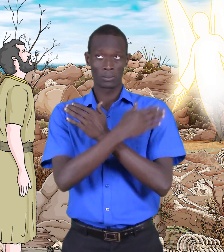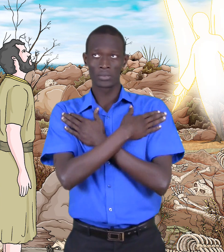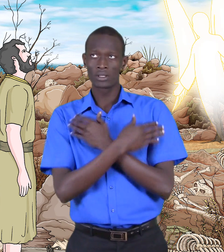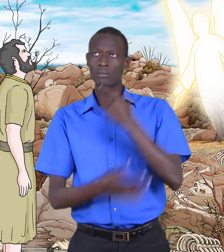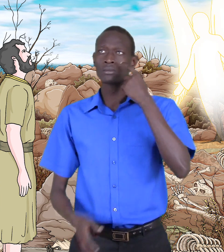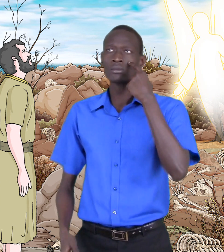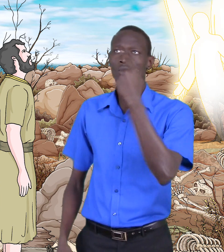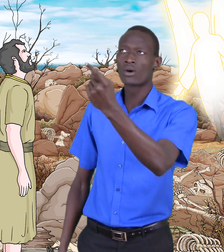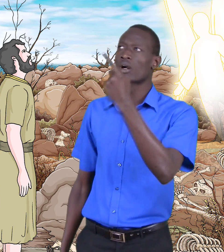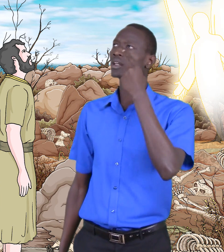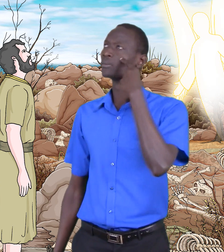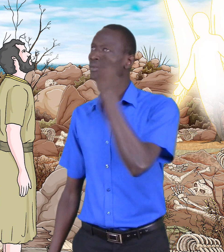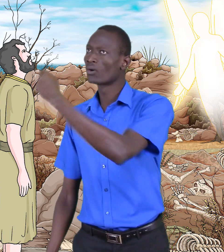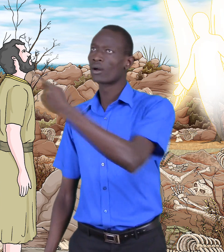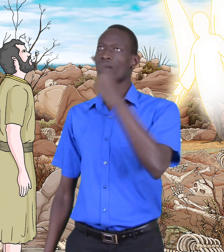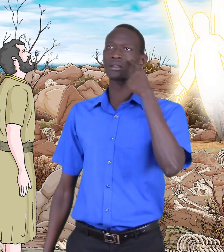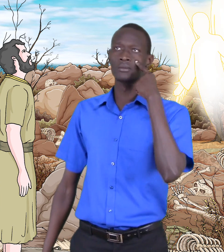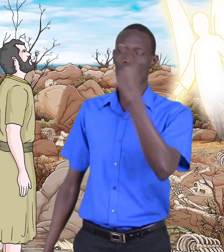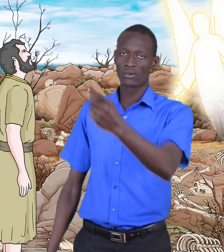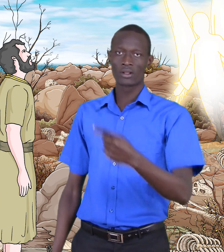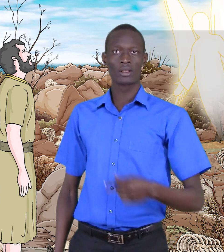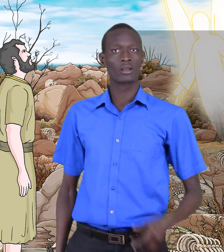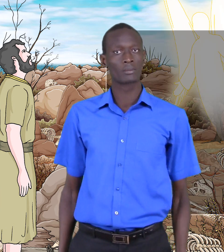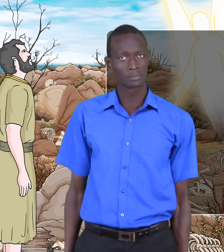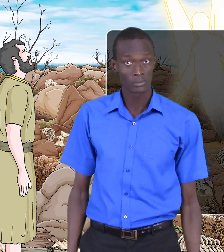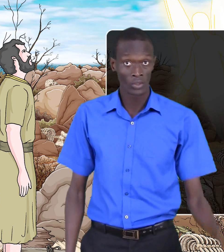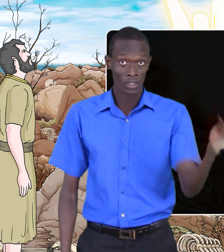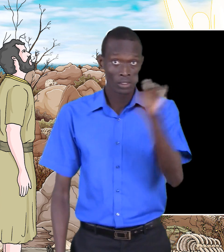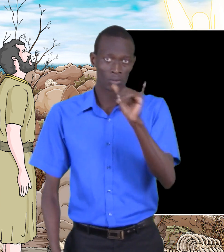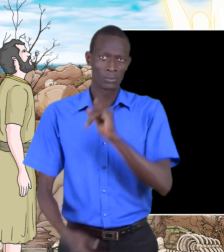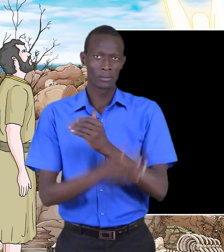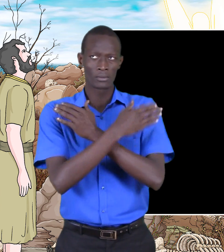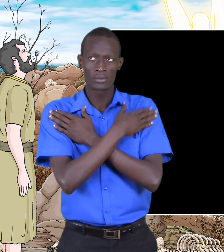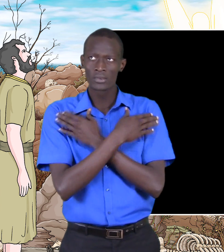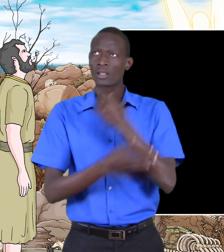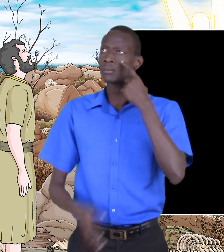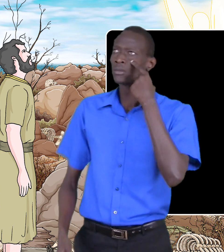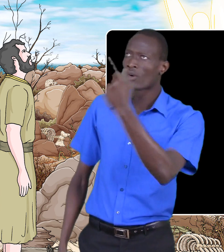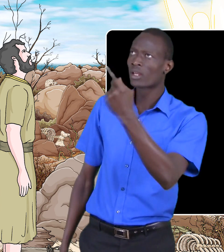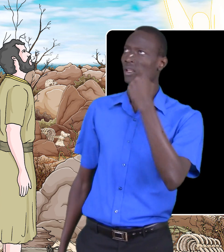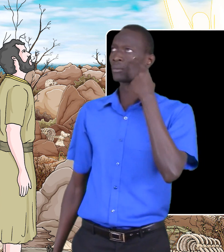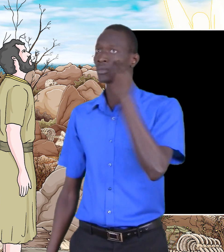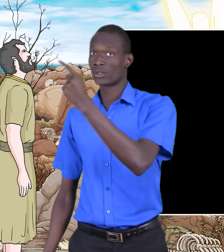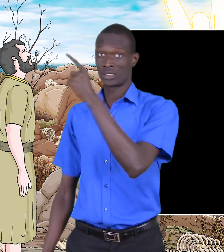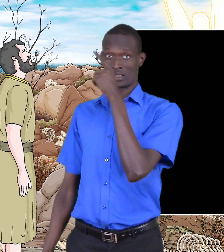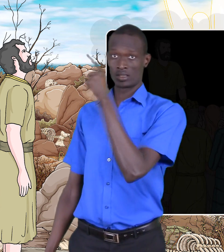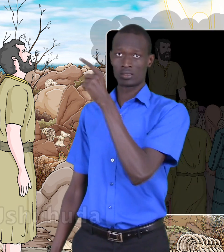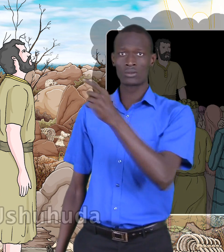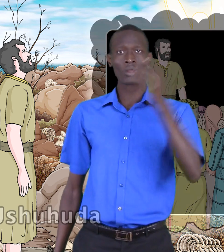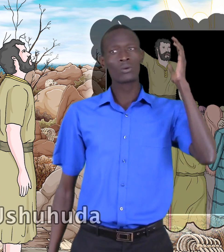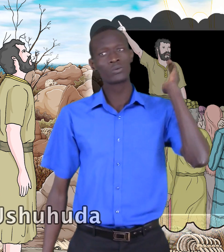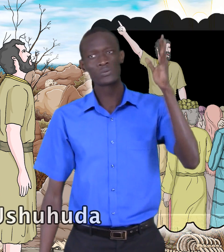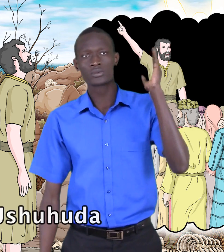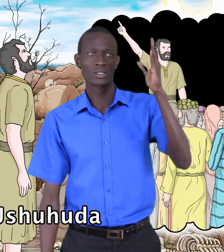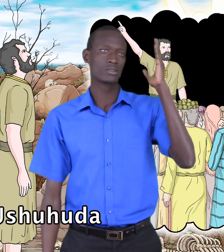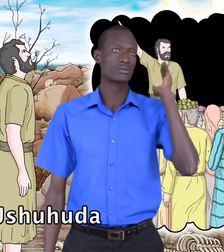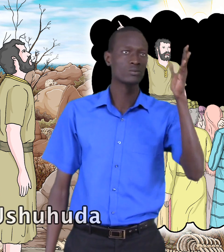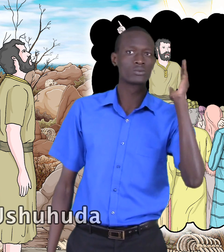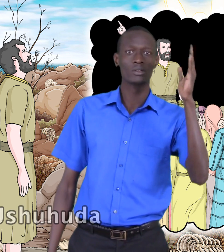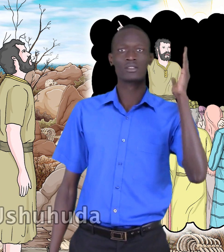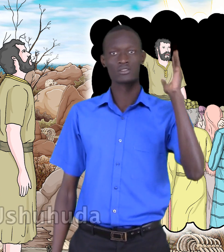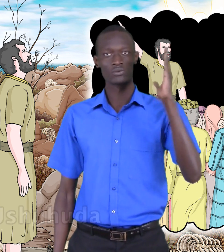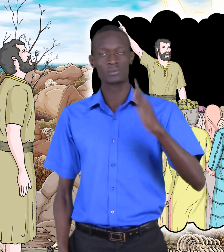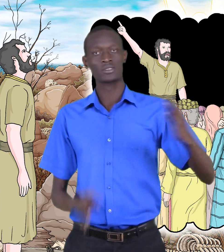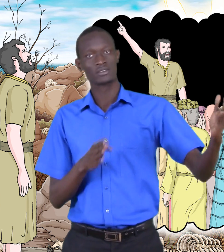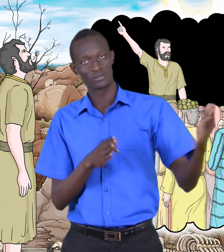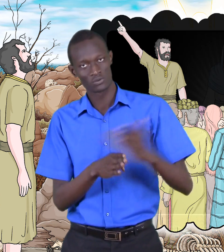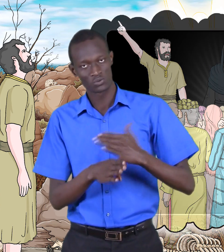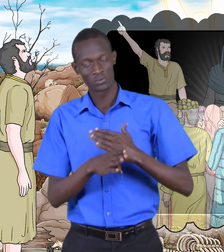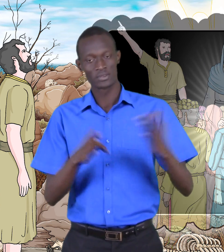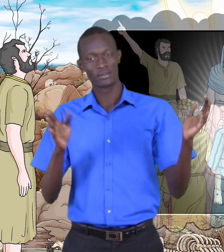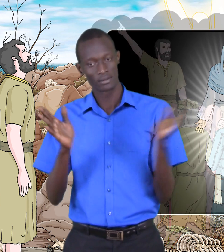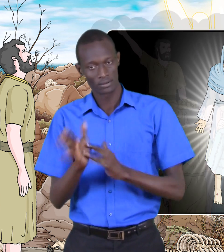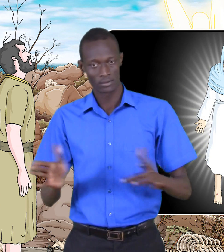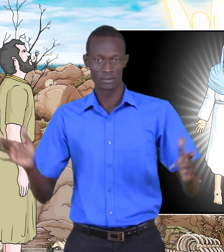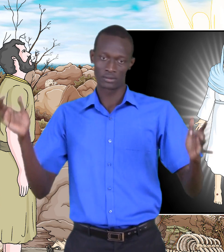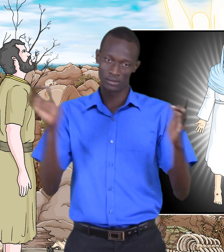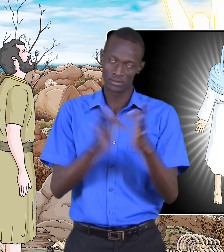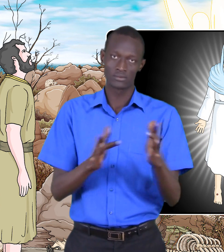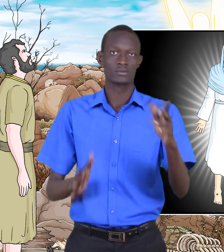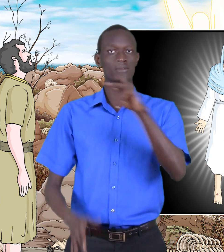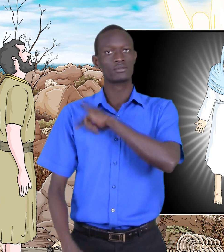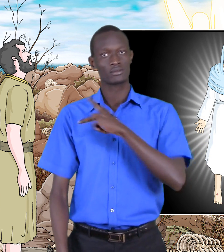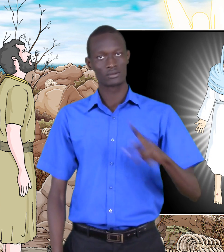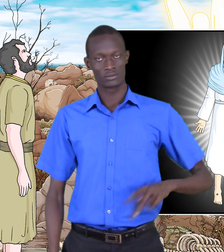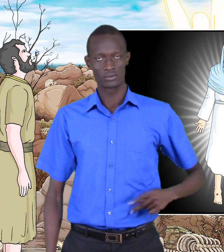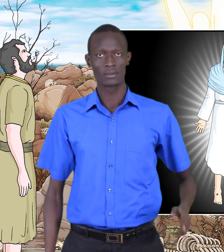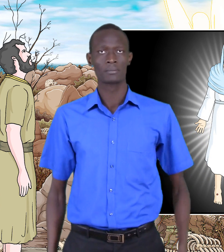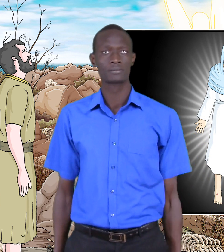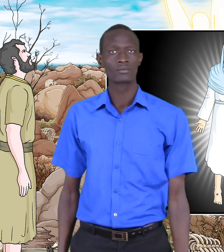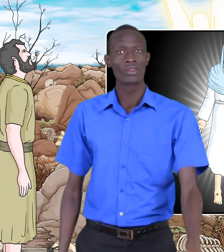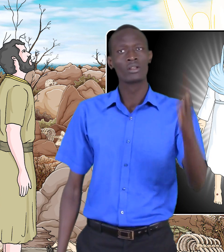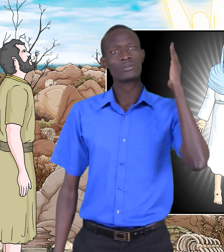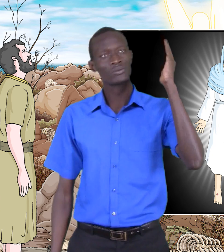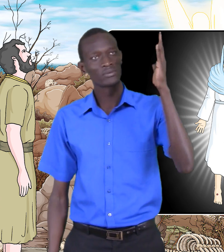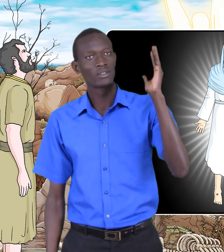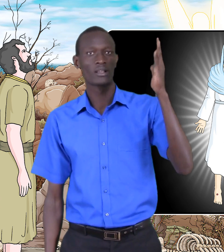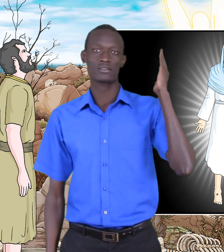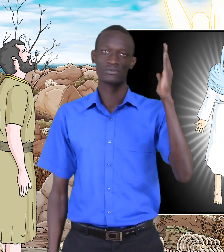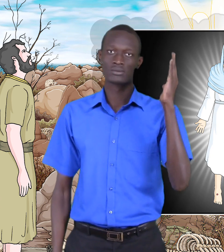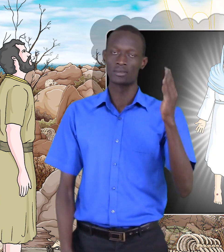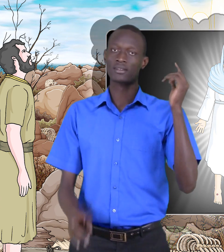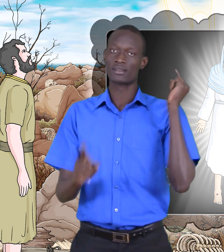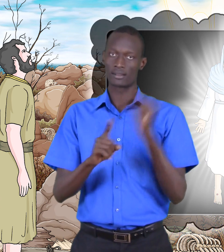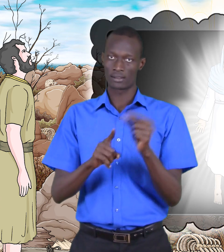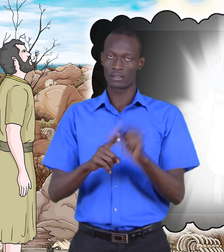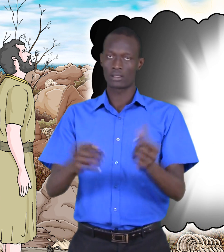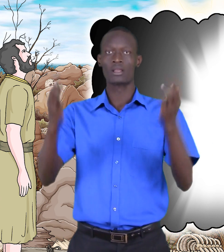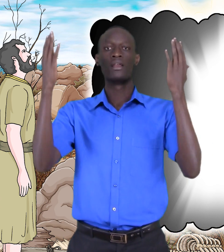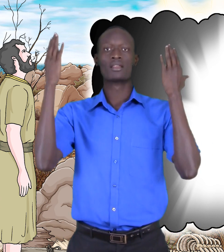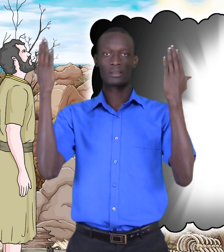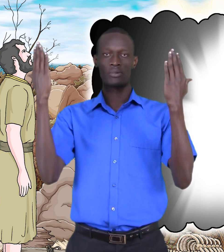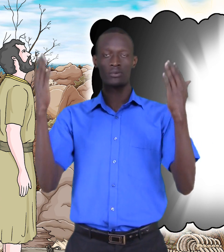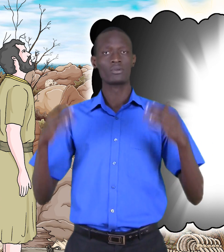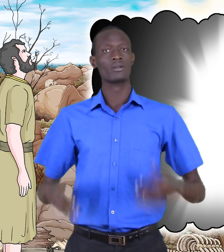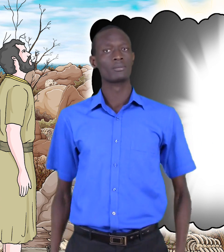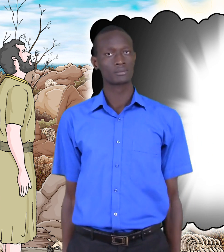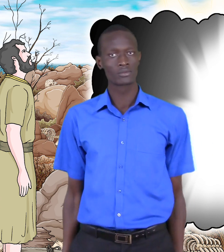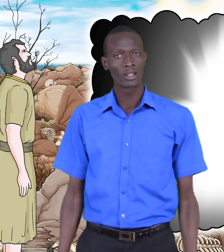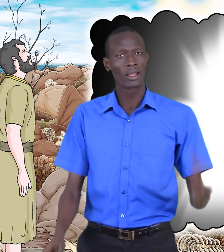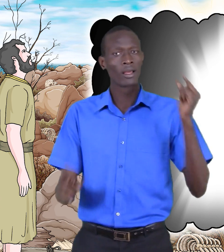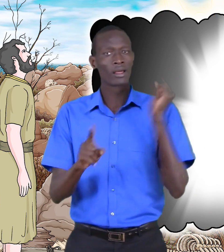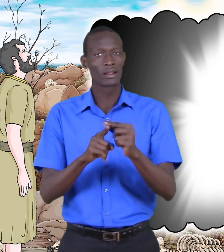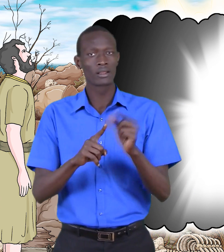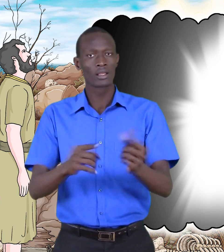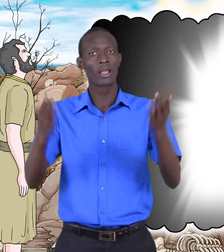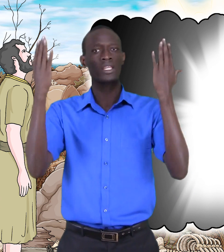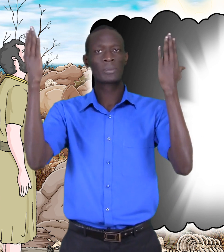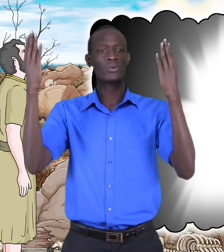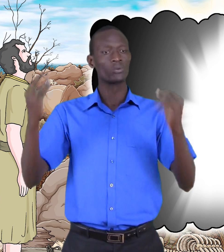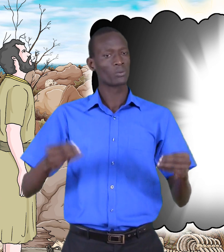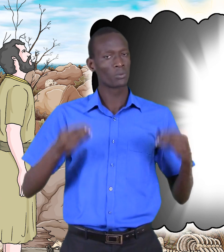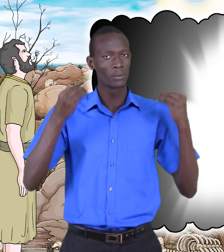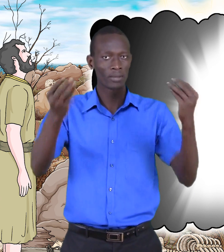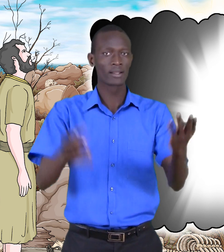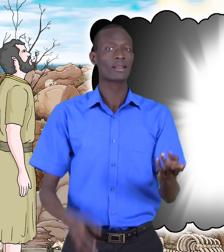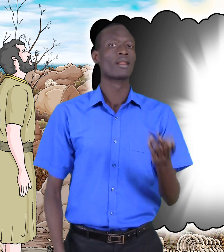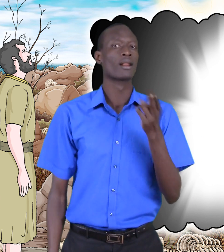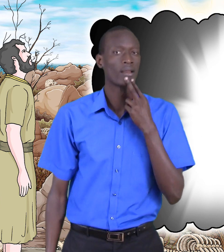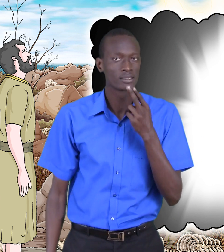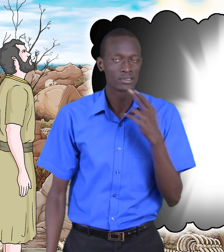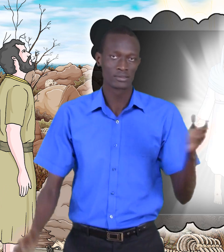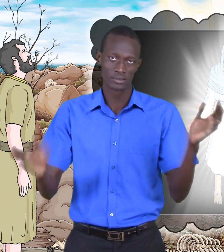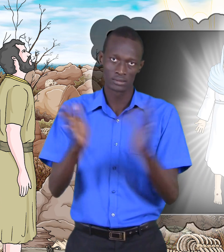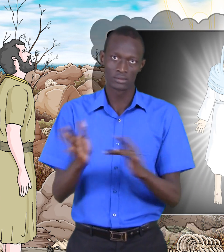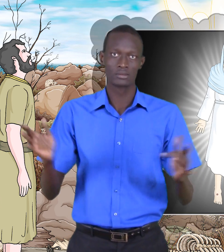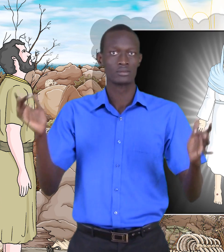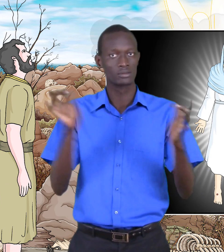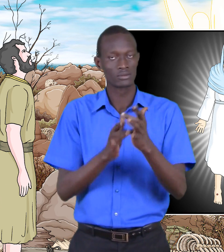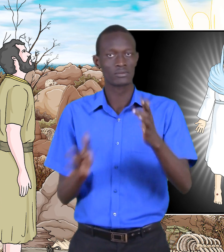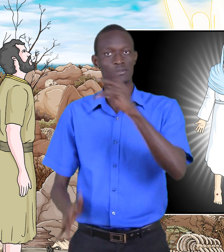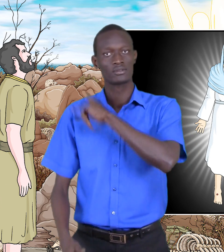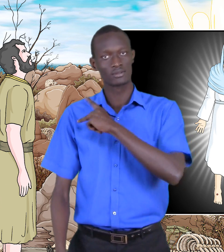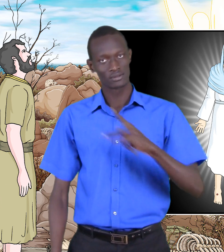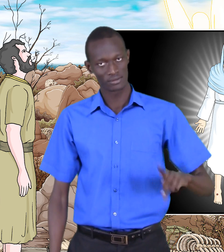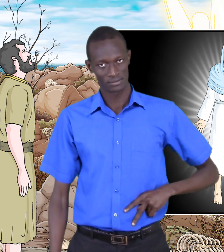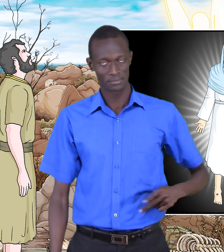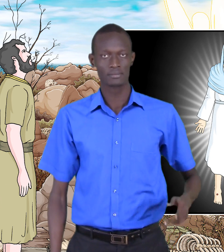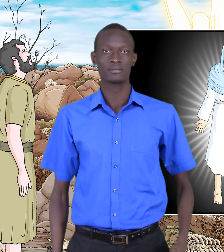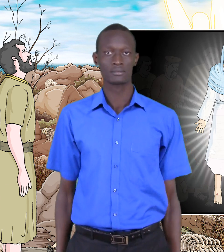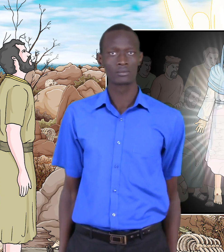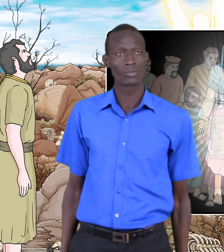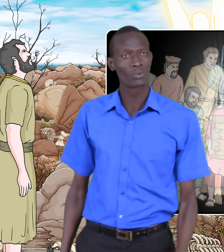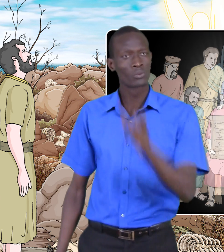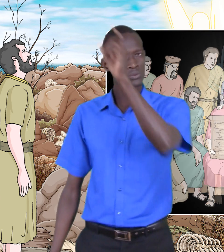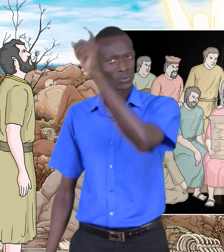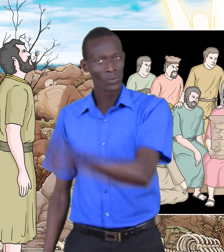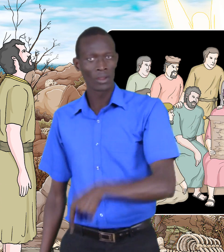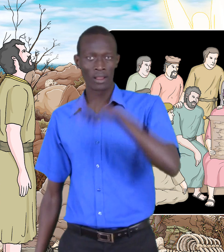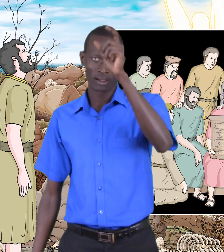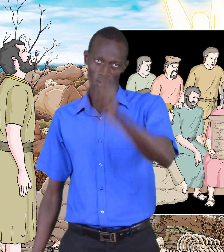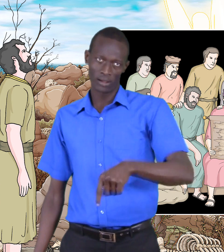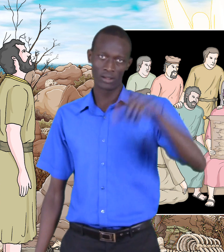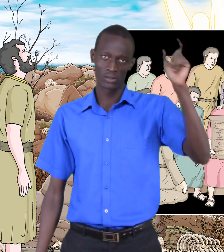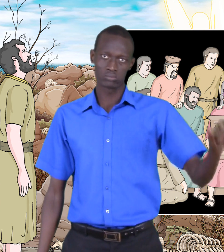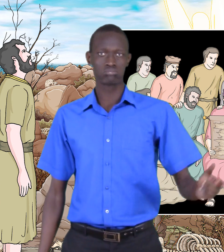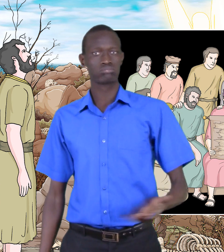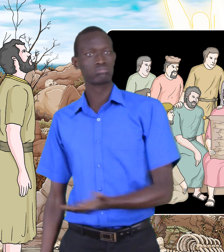This is the word of God and the testimony of Jesus Christ.